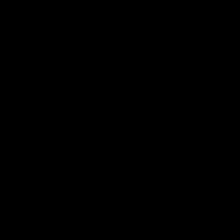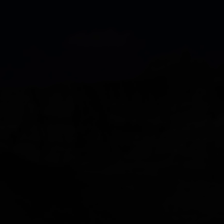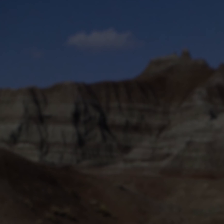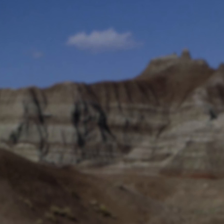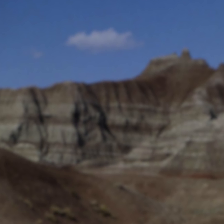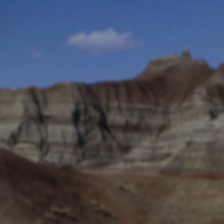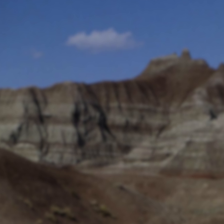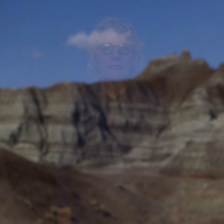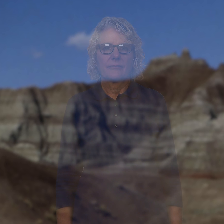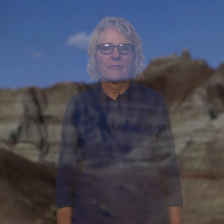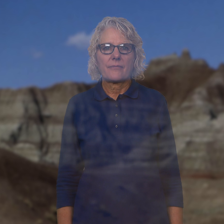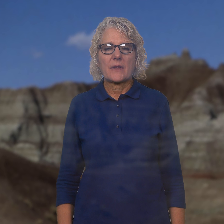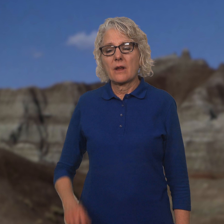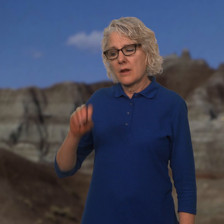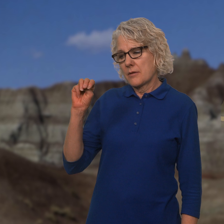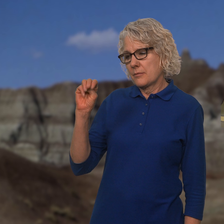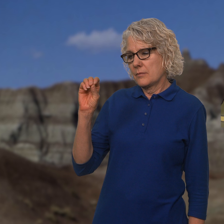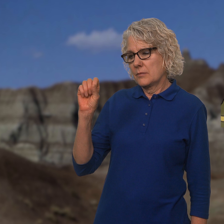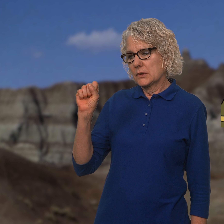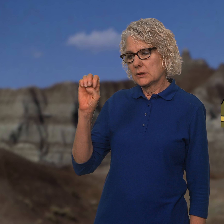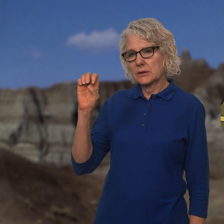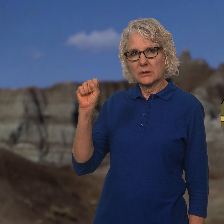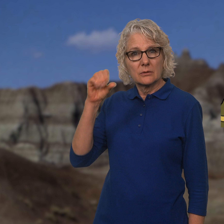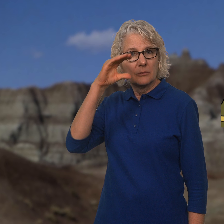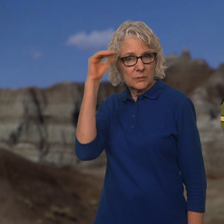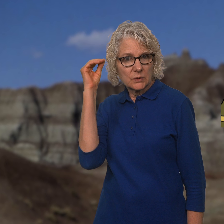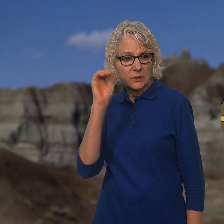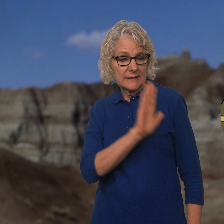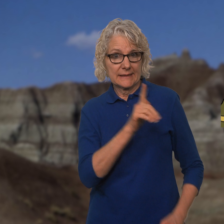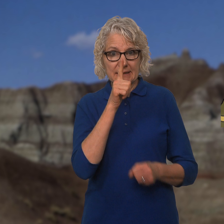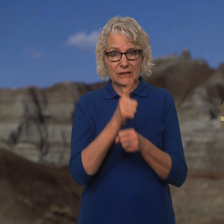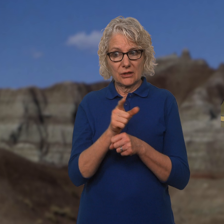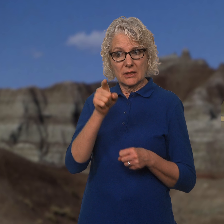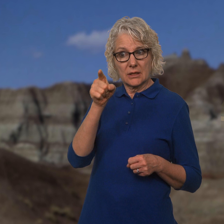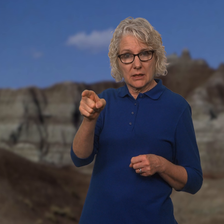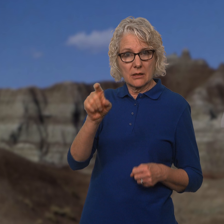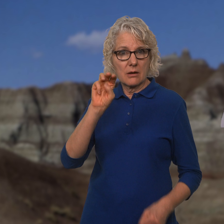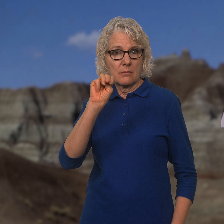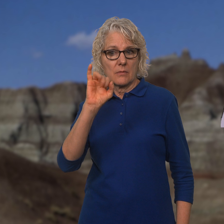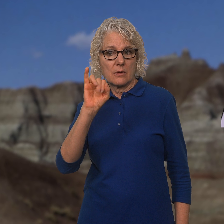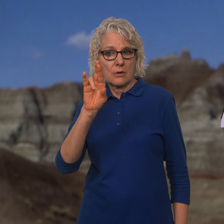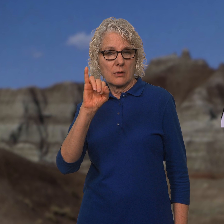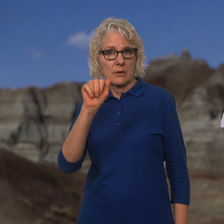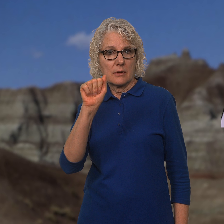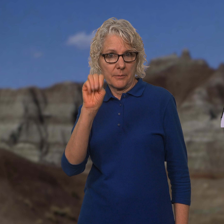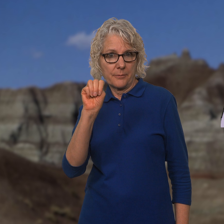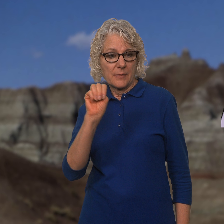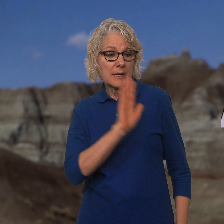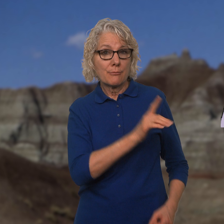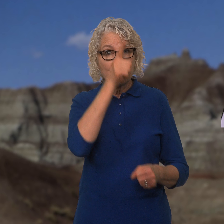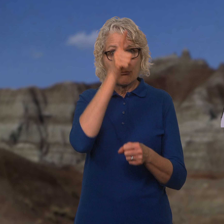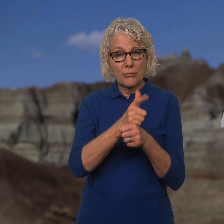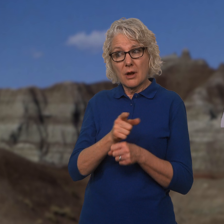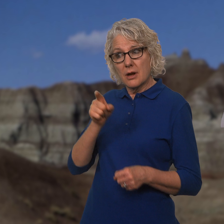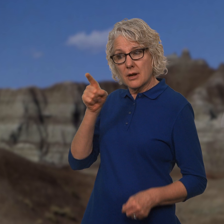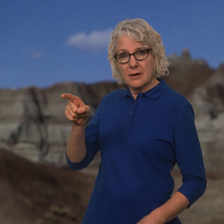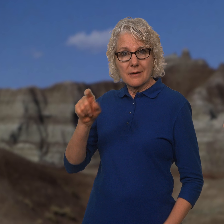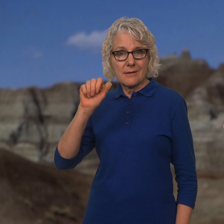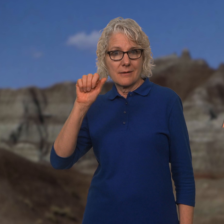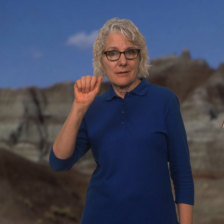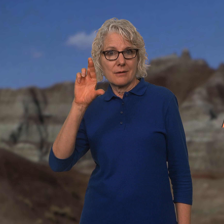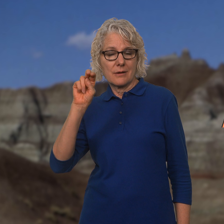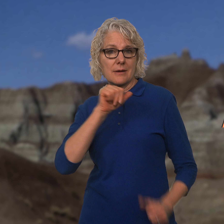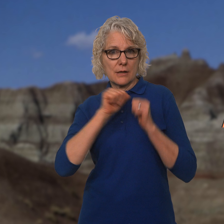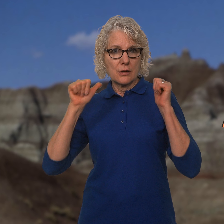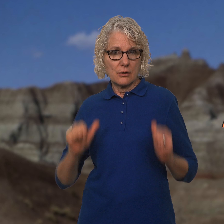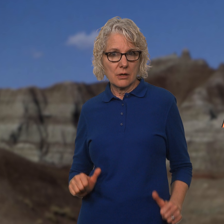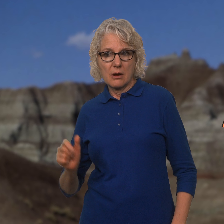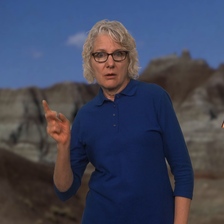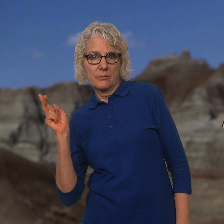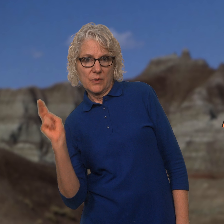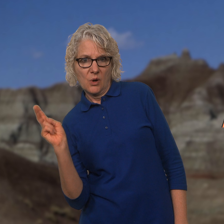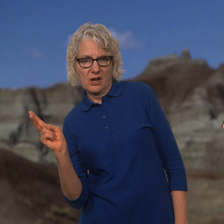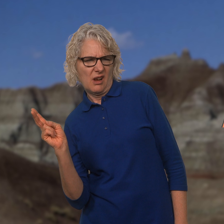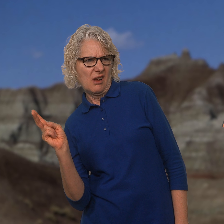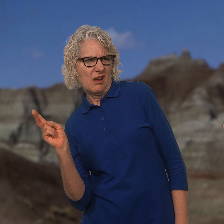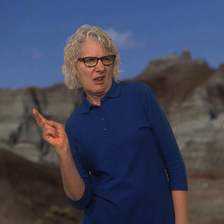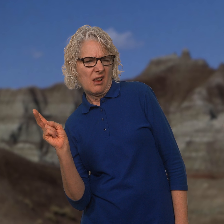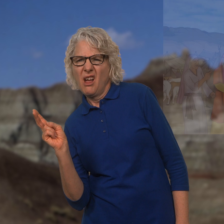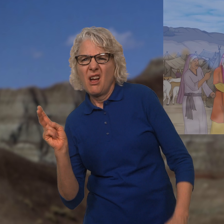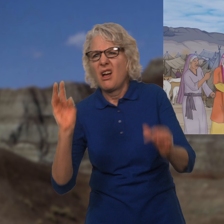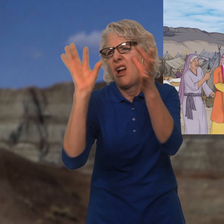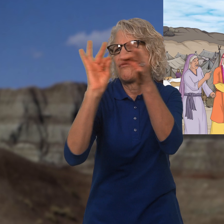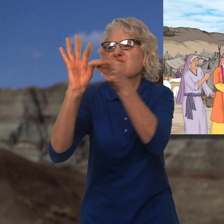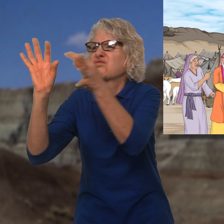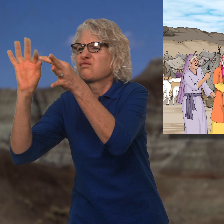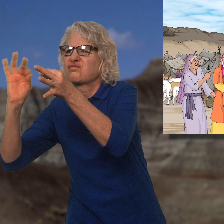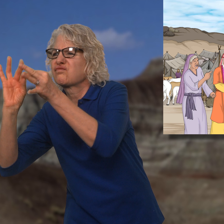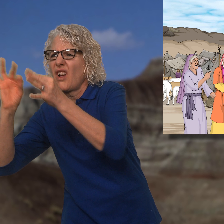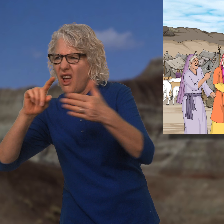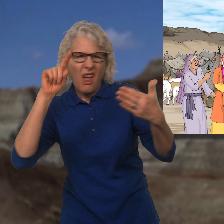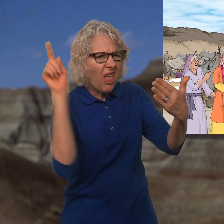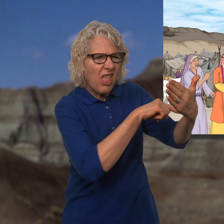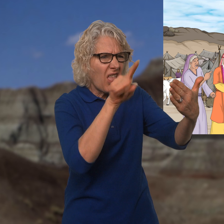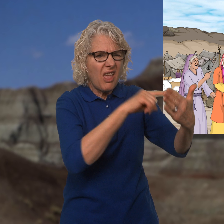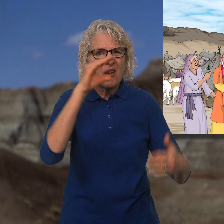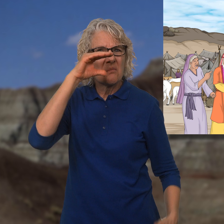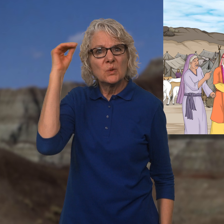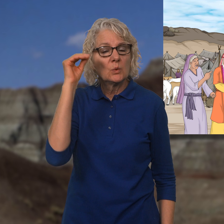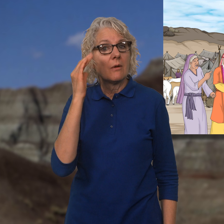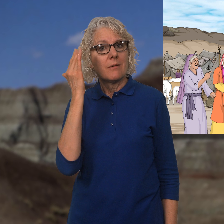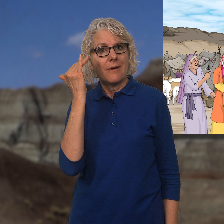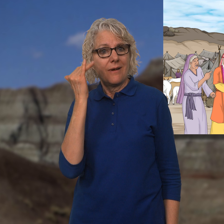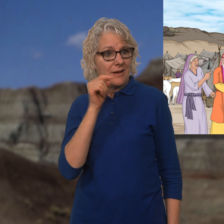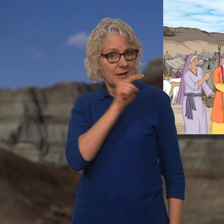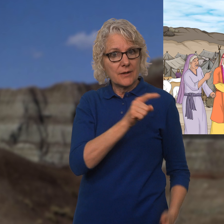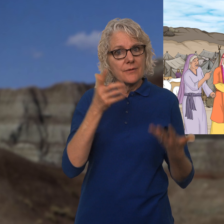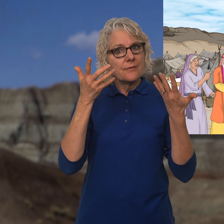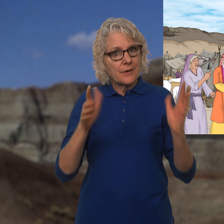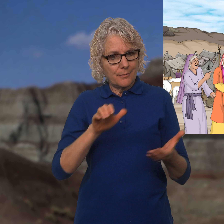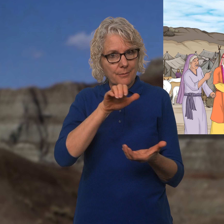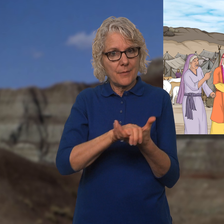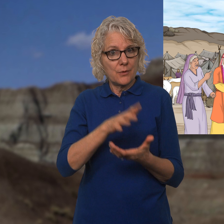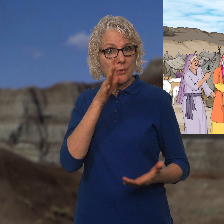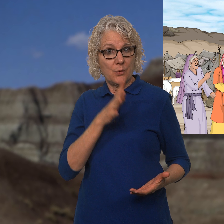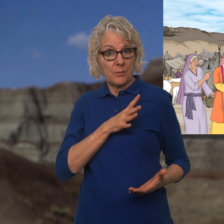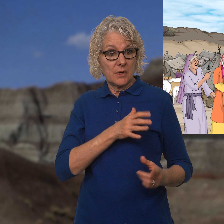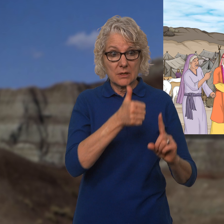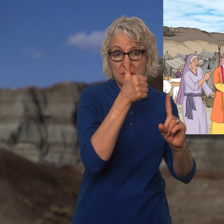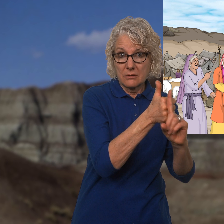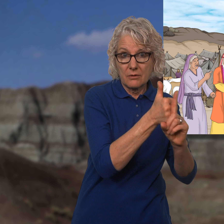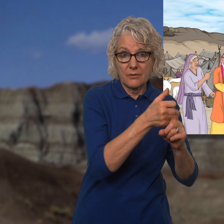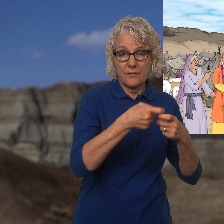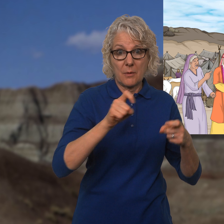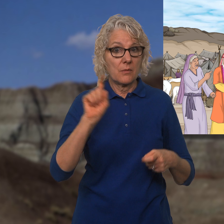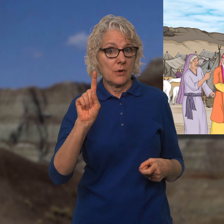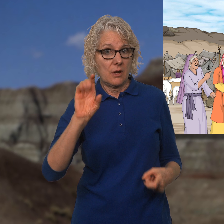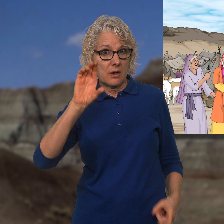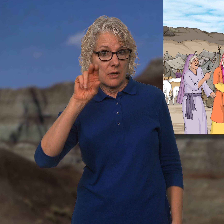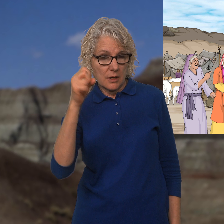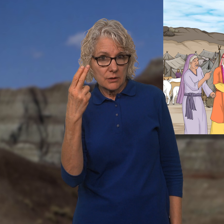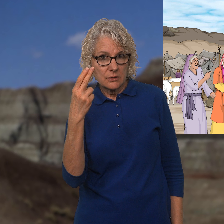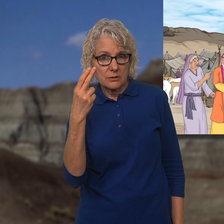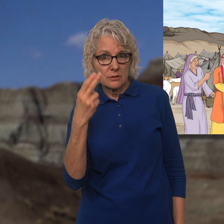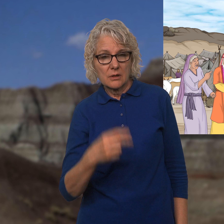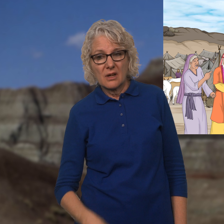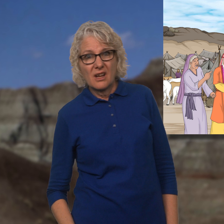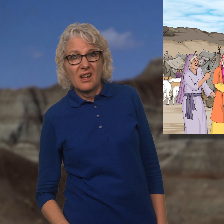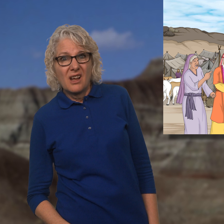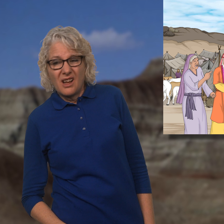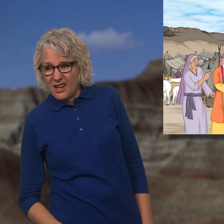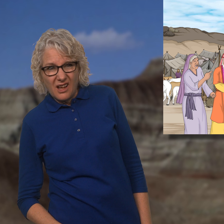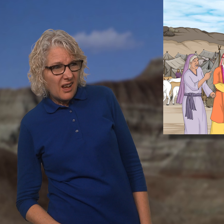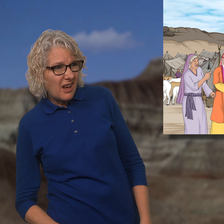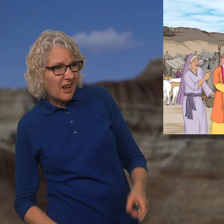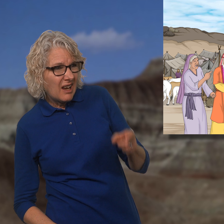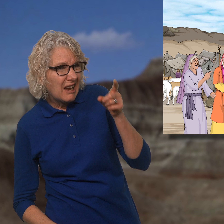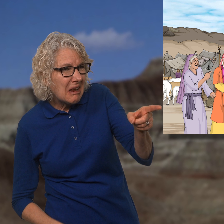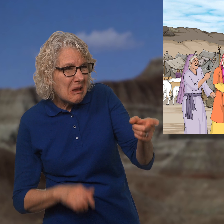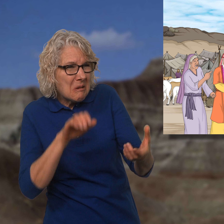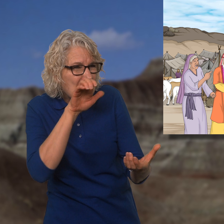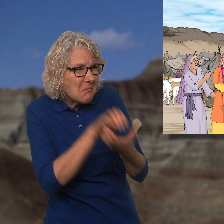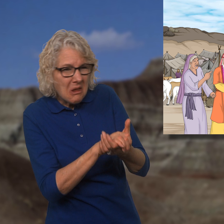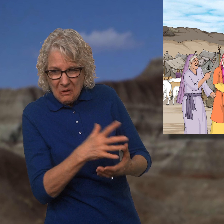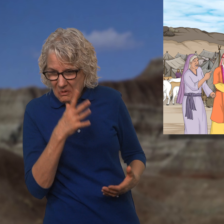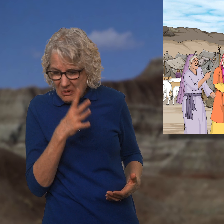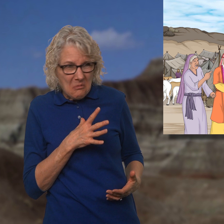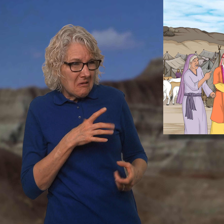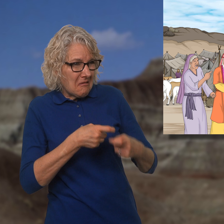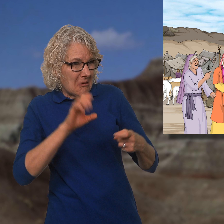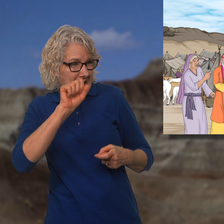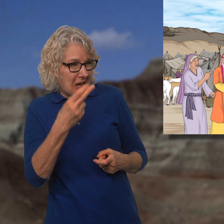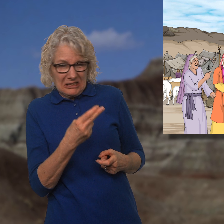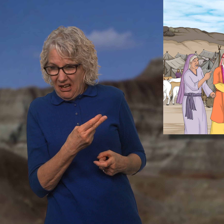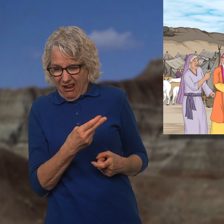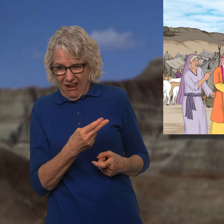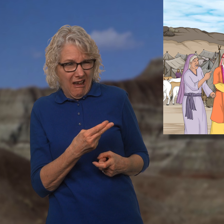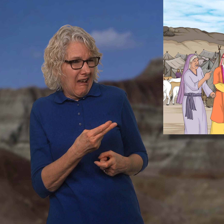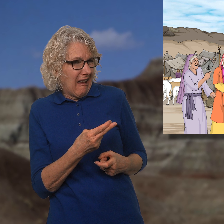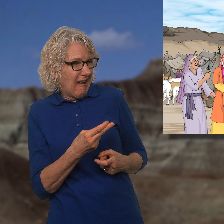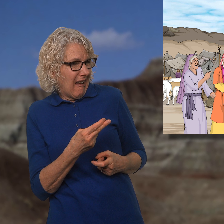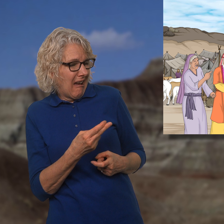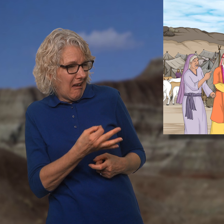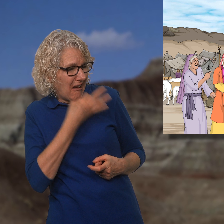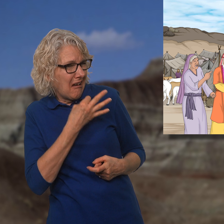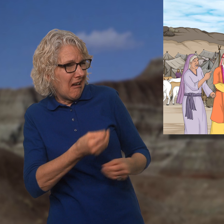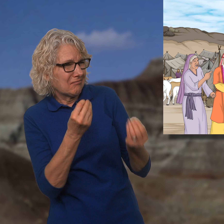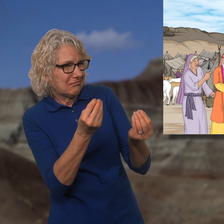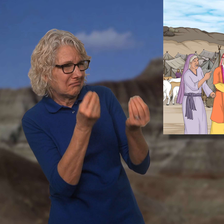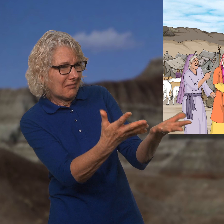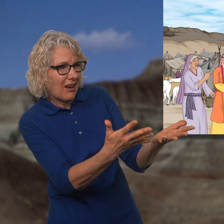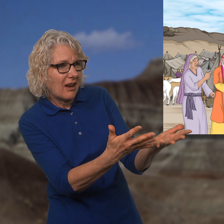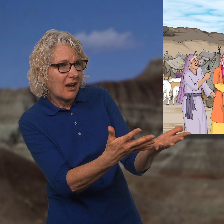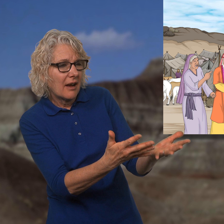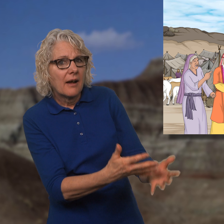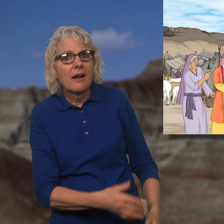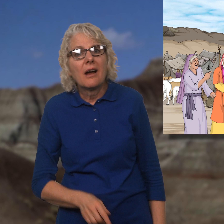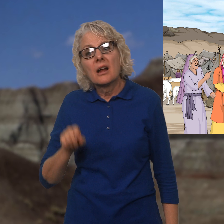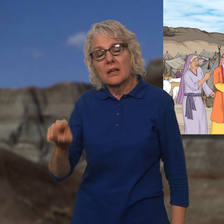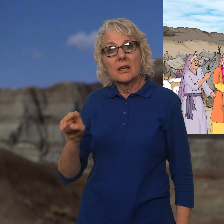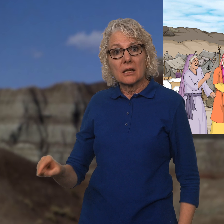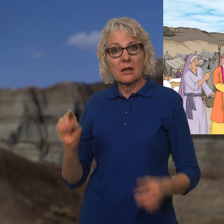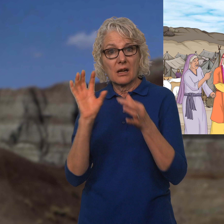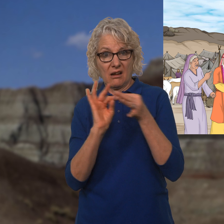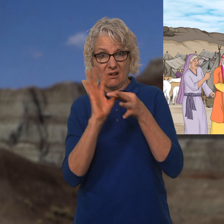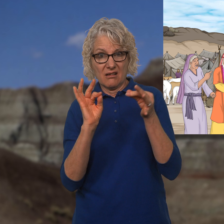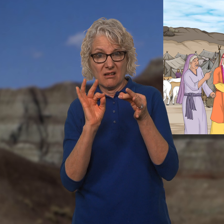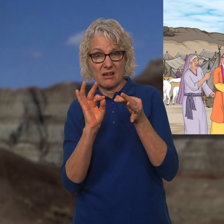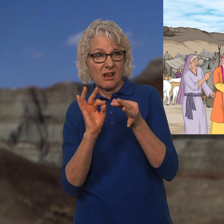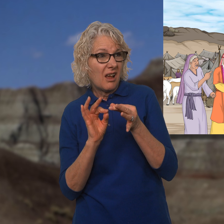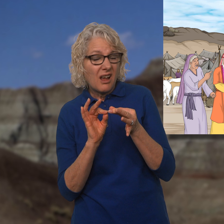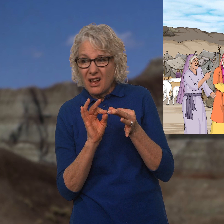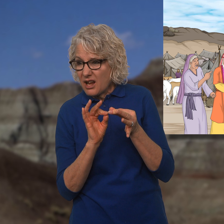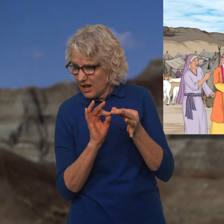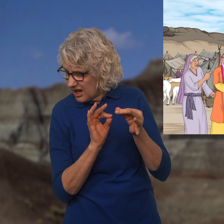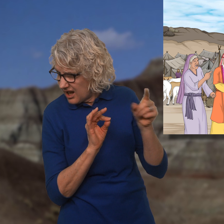Then Miriam and Aaron criticized Moses because of the Cushite woman he had married, for he had taken a Cushite wife.